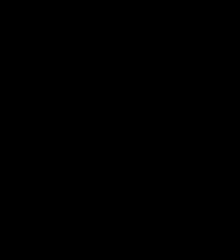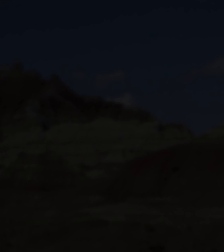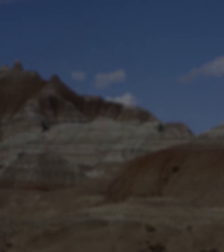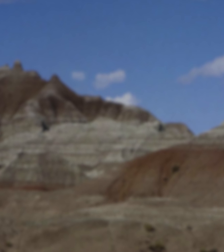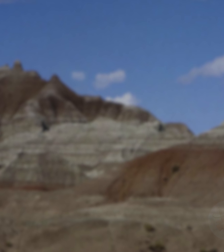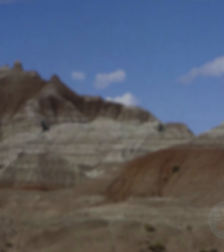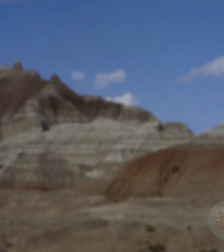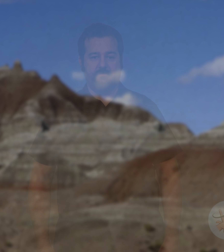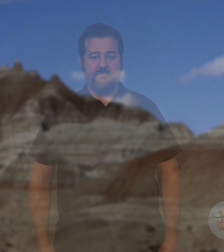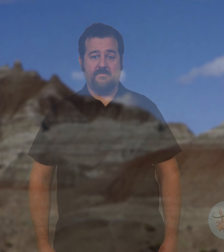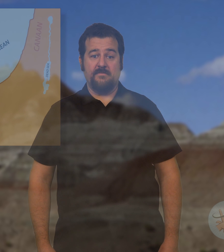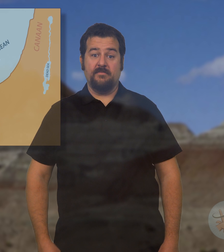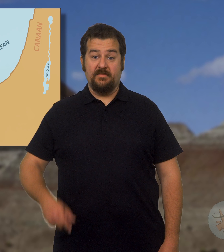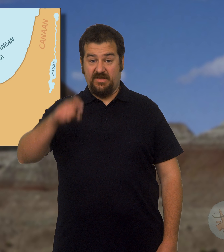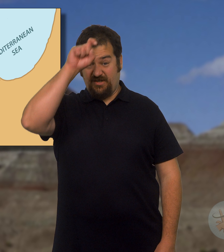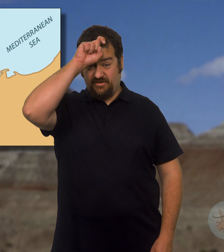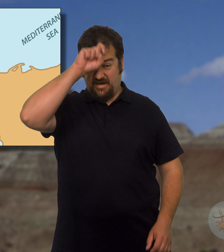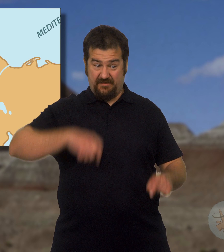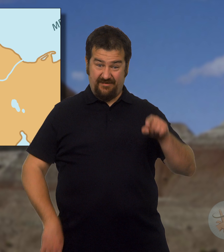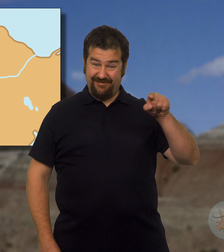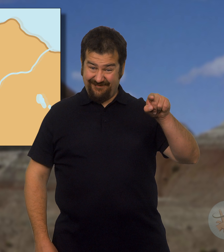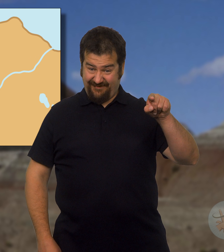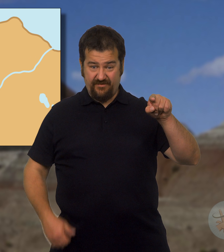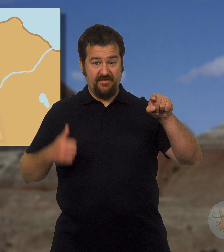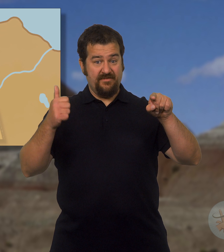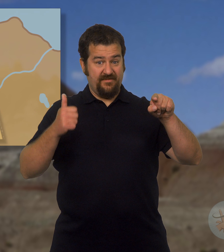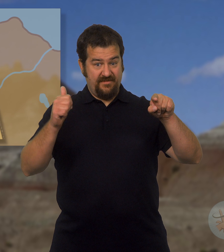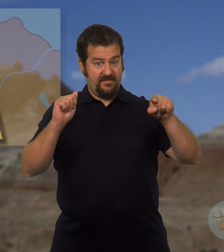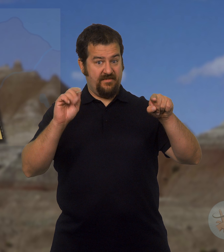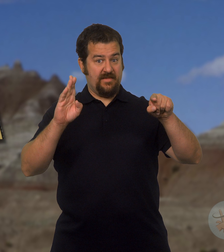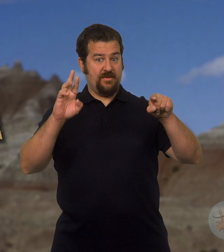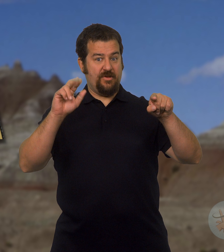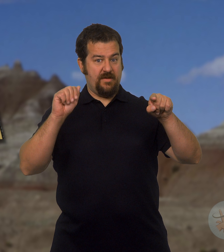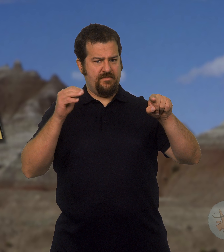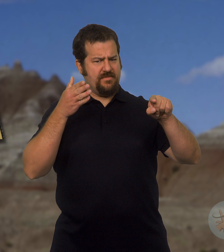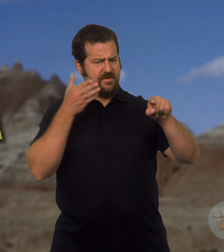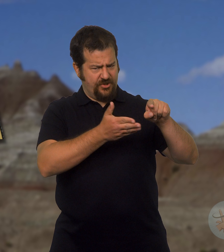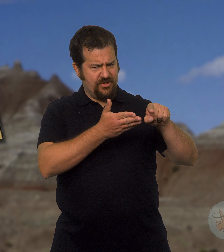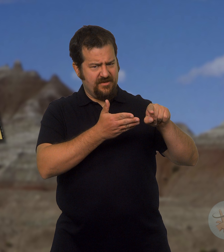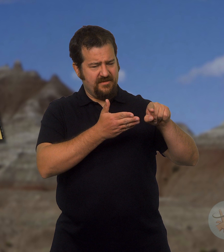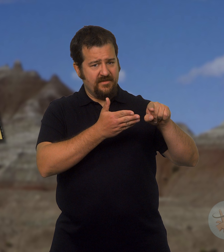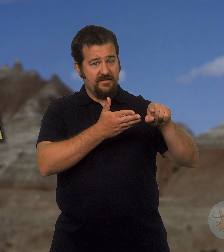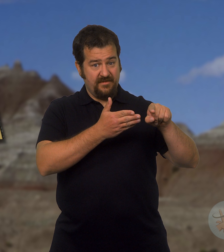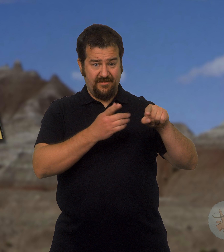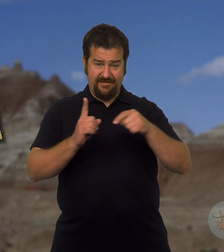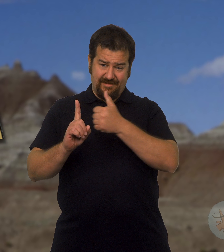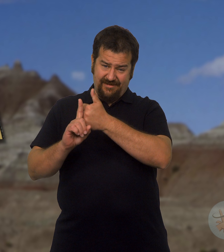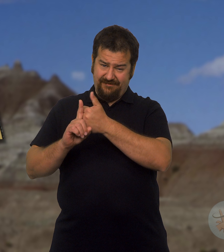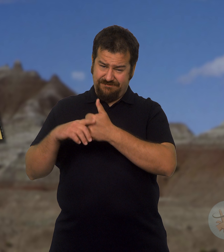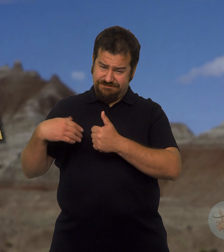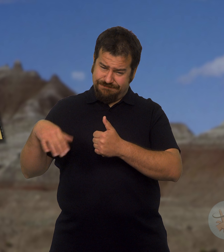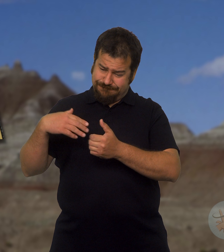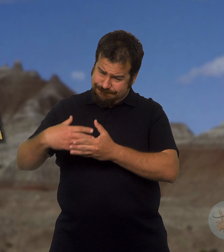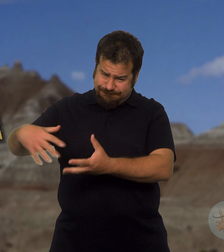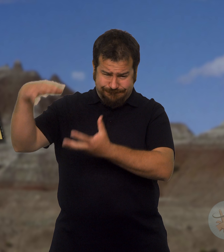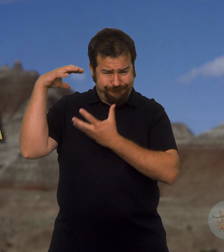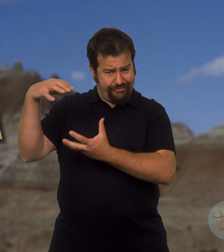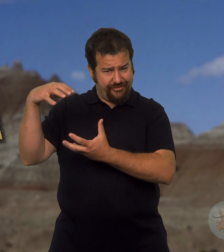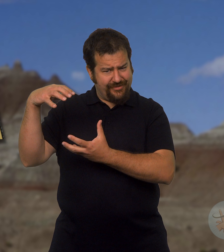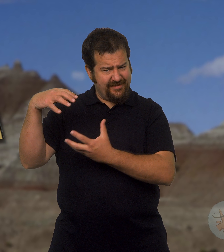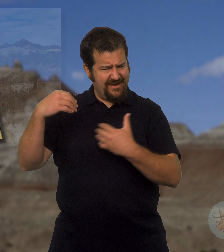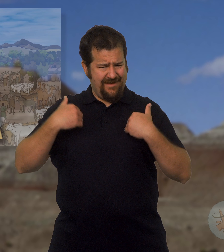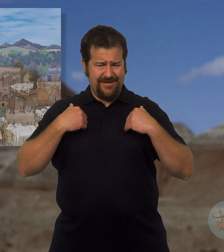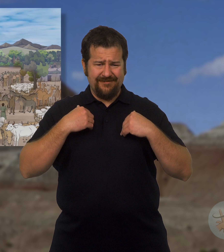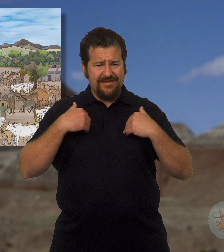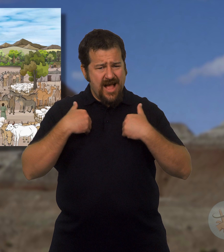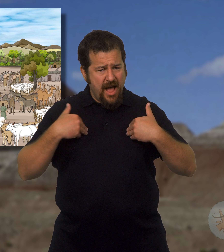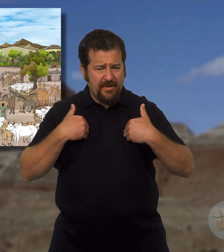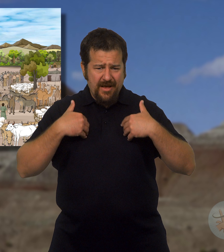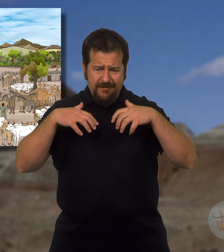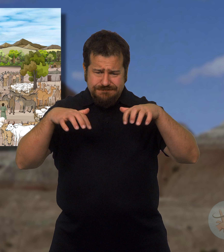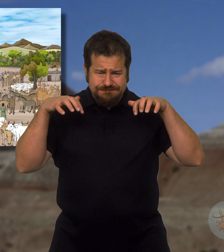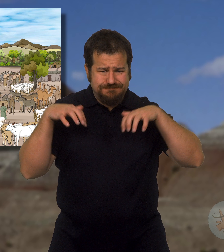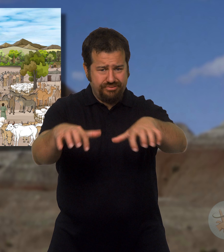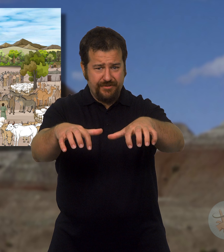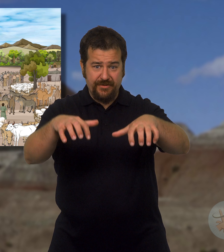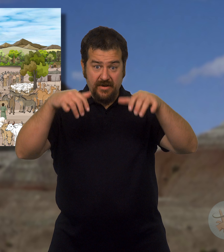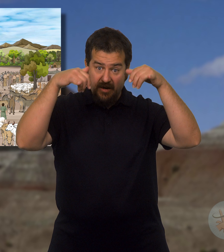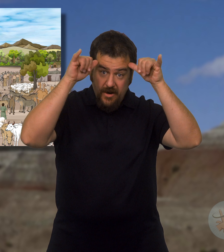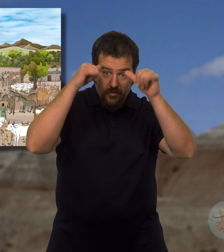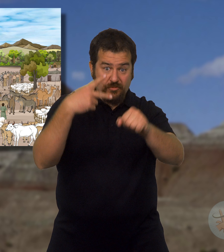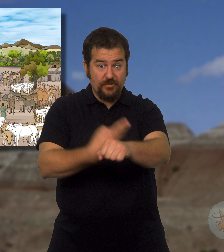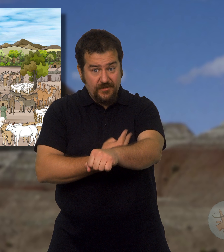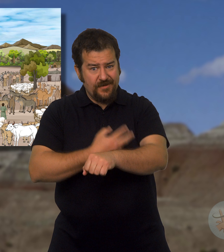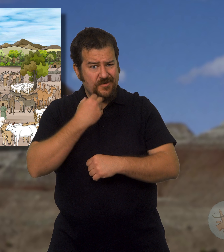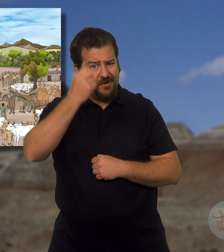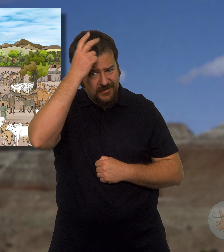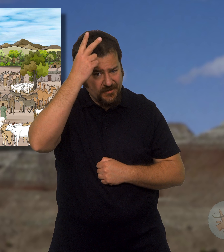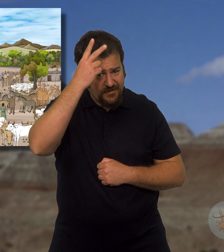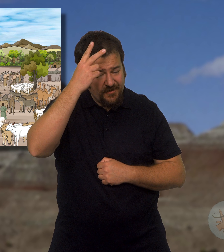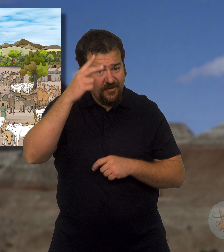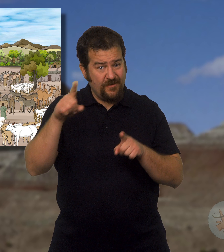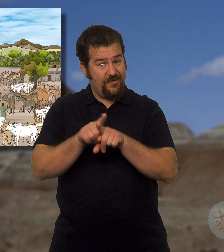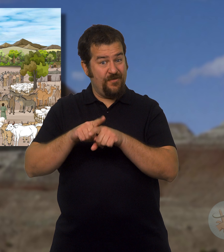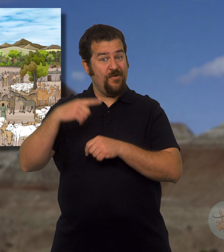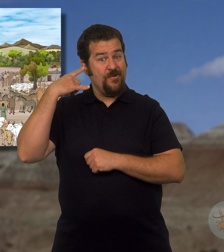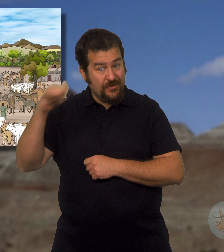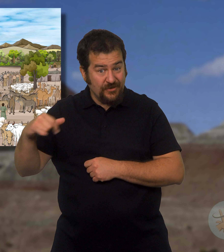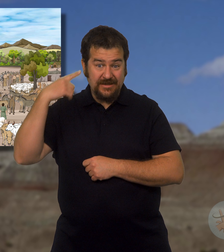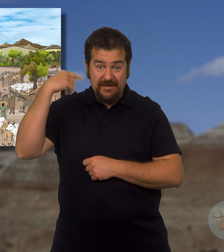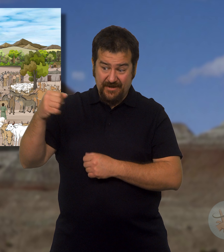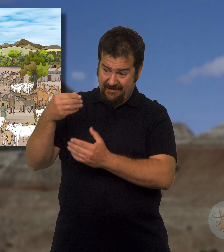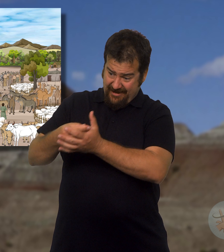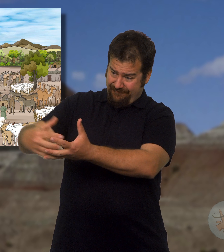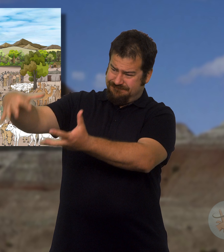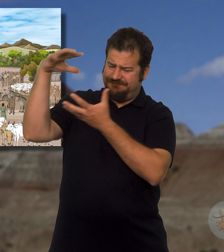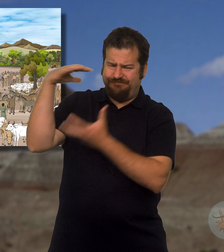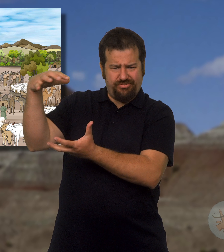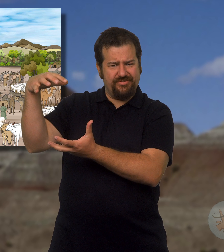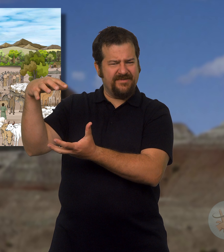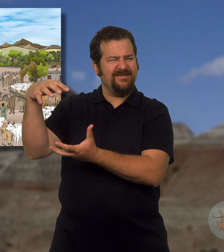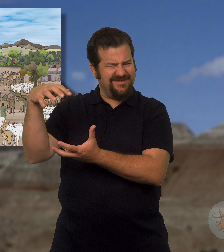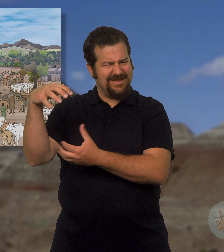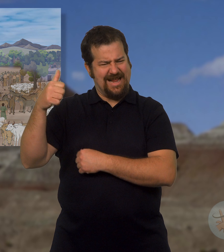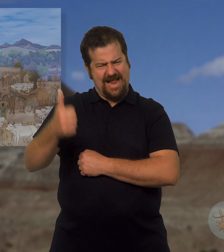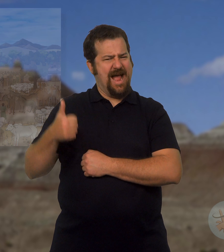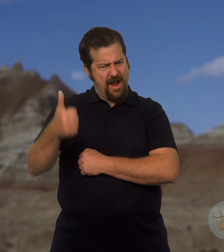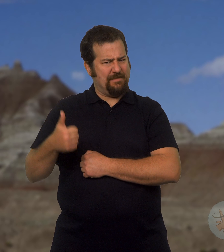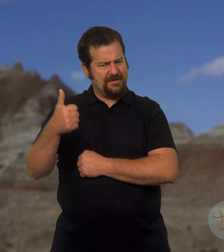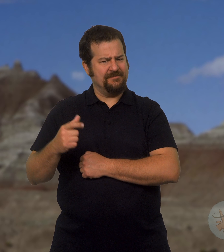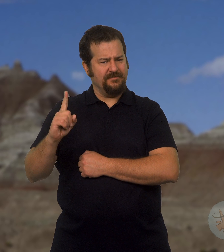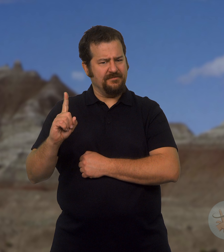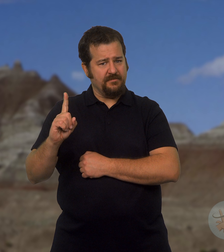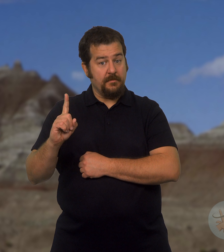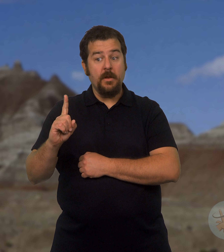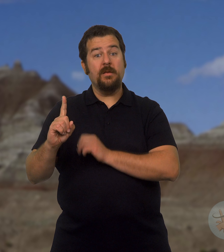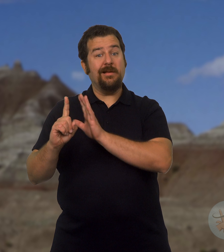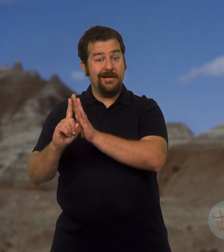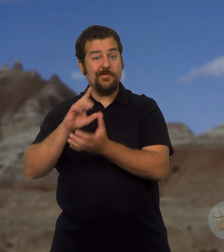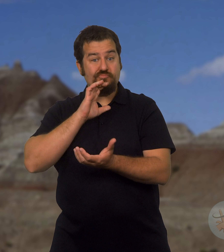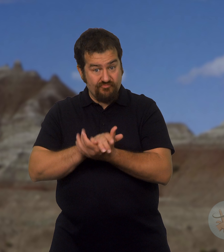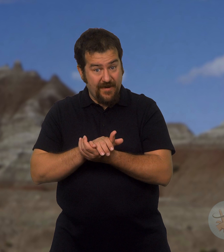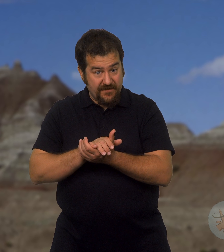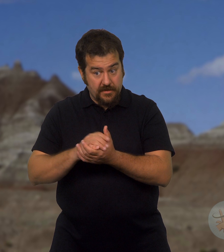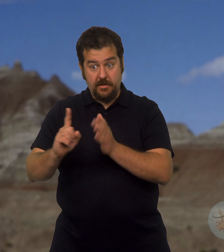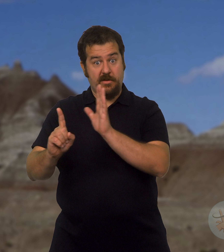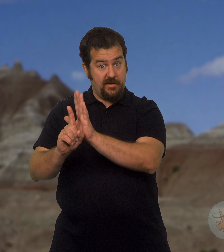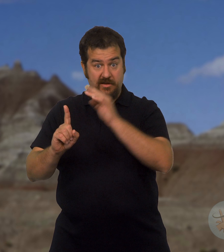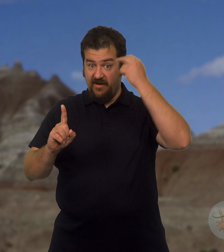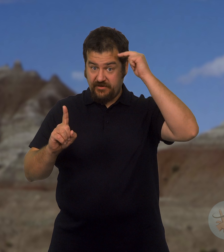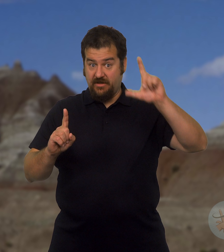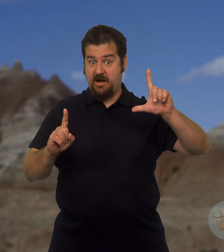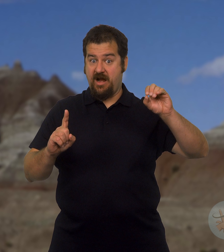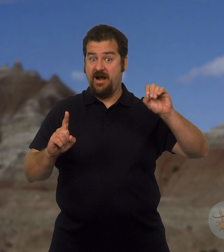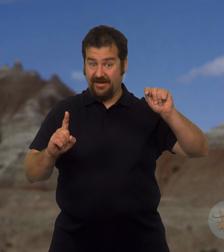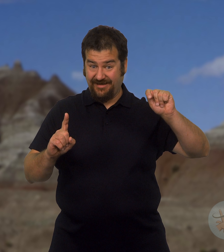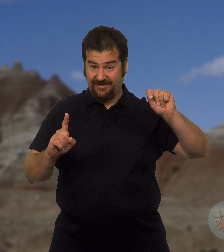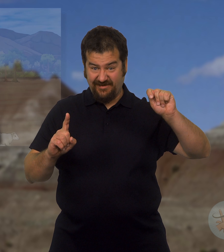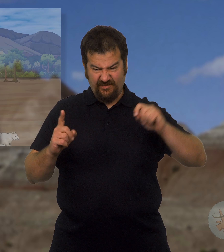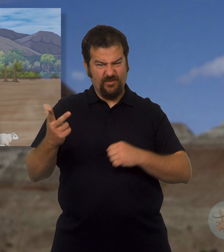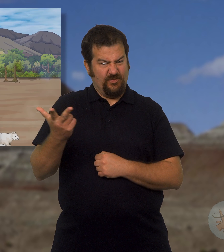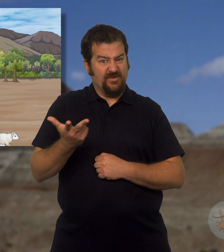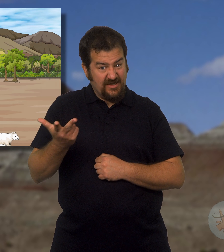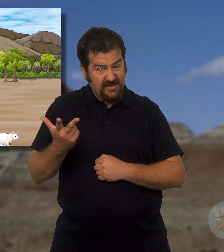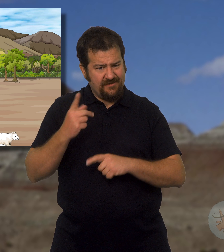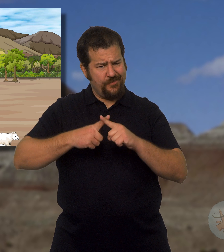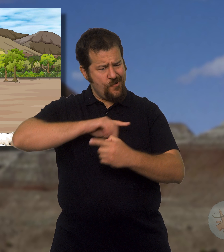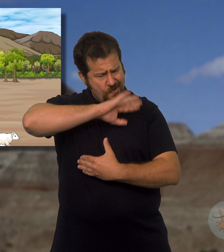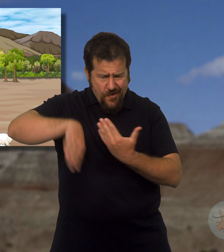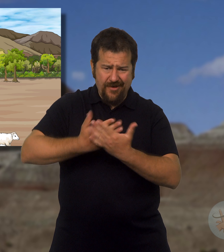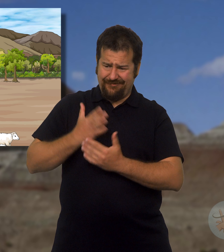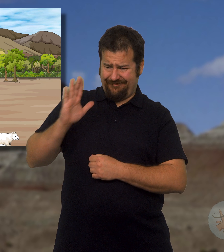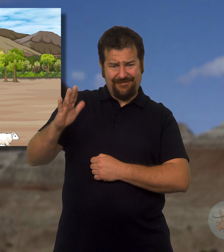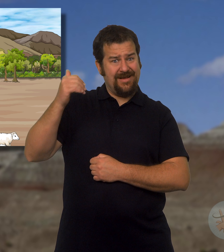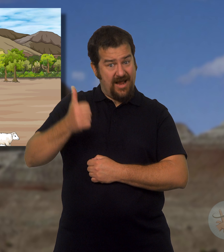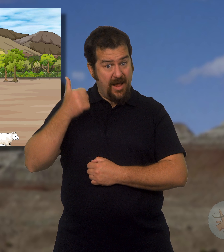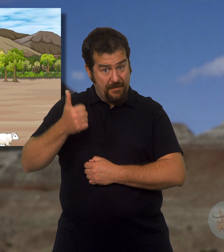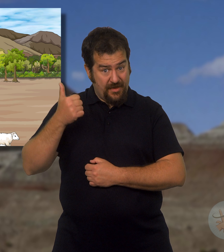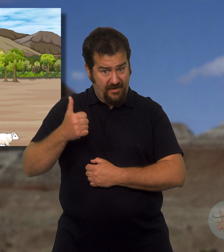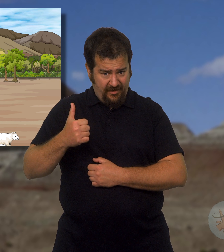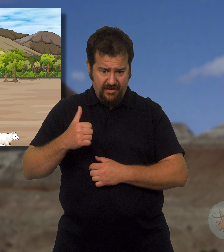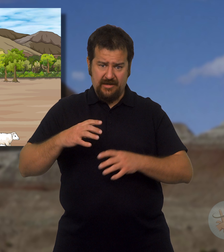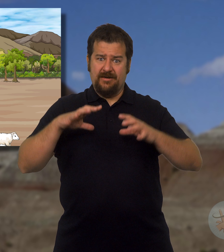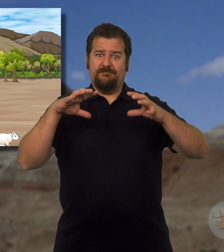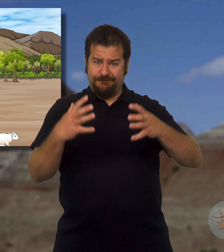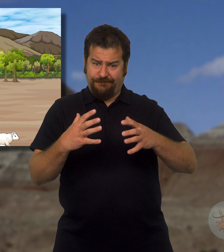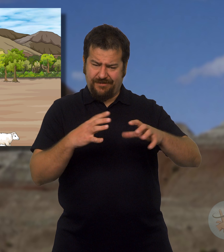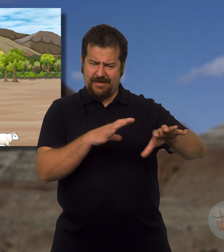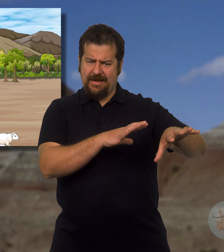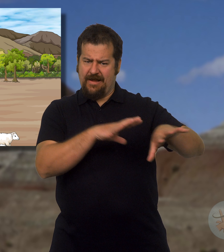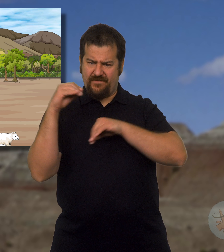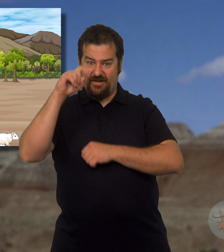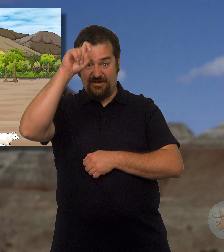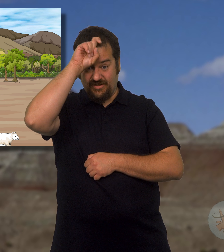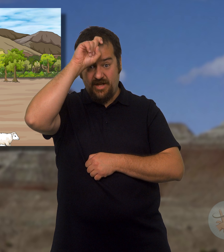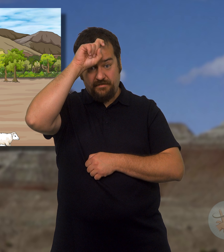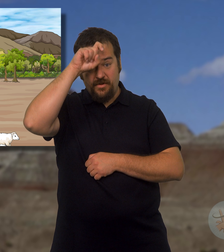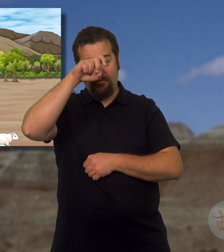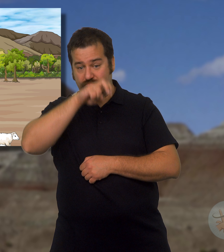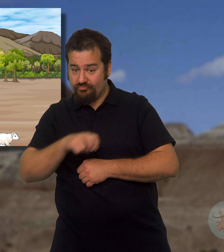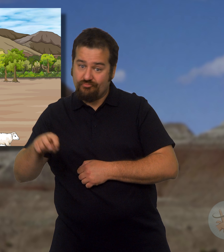So Abram went up out of Egypt into the Negev—he and his wife and all his possessions—and Lot was with him.